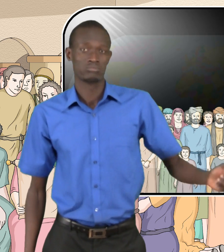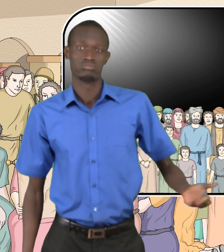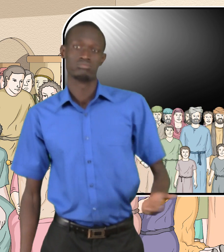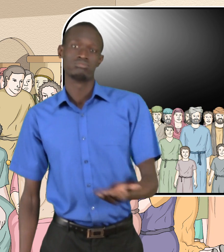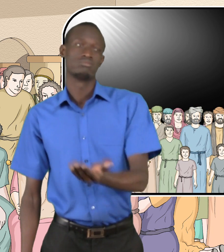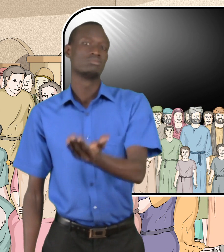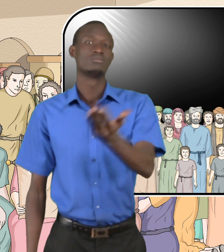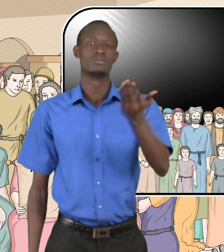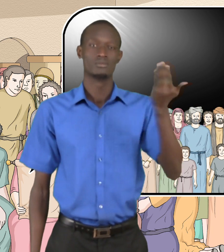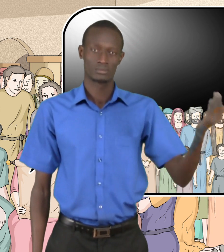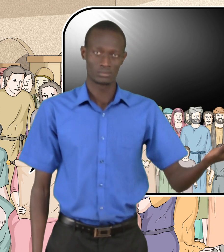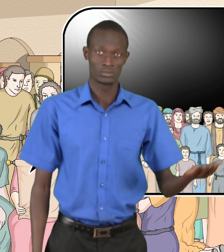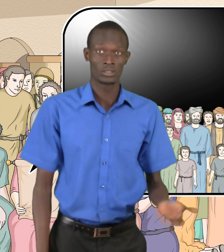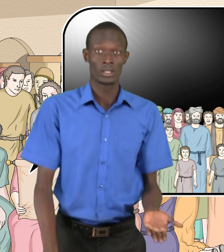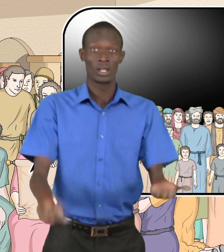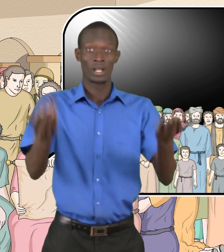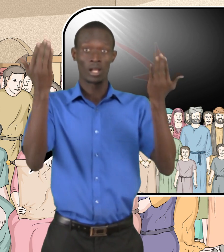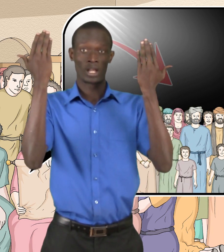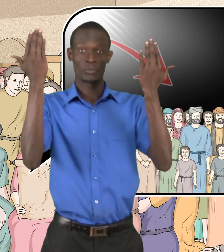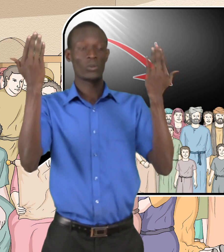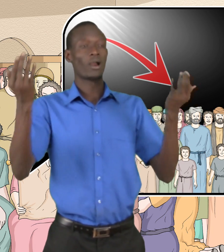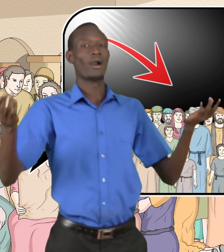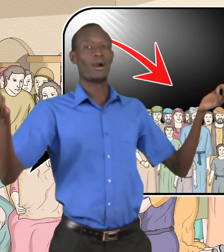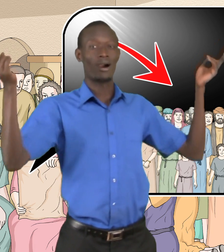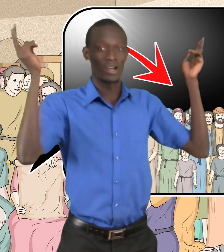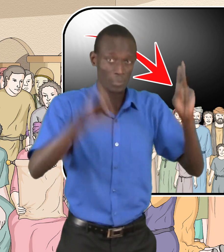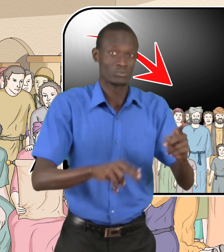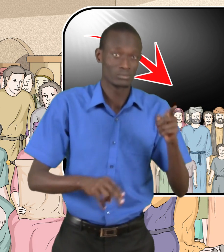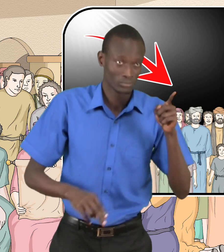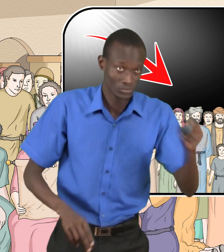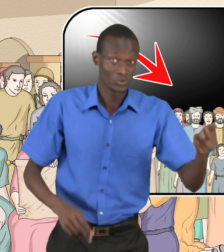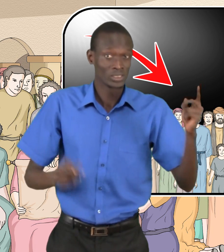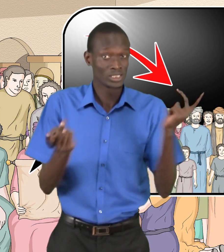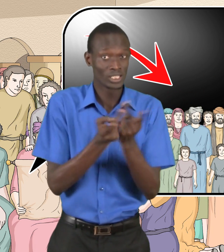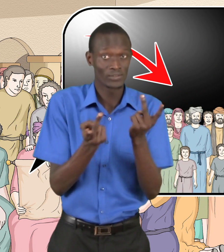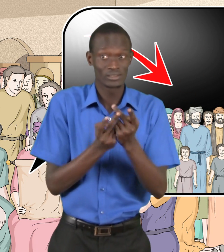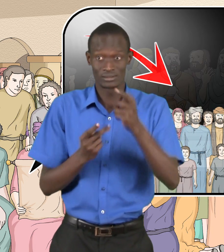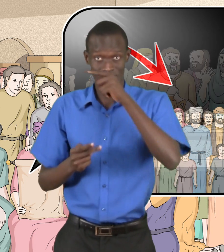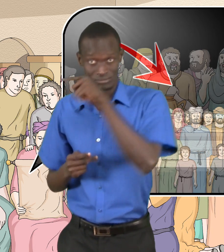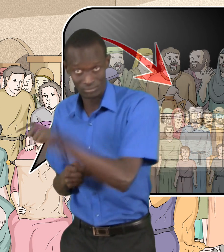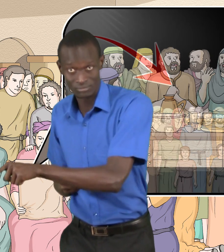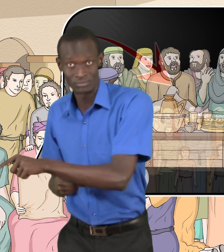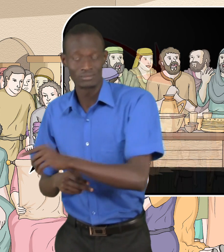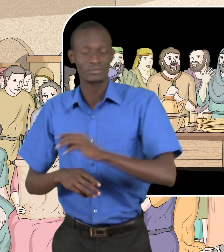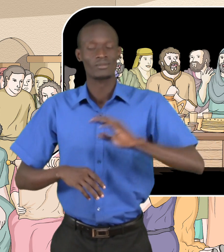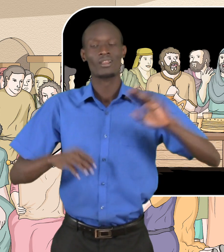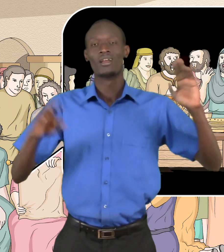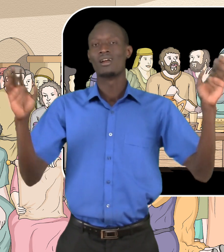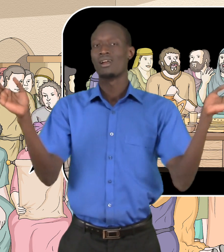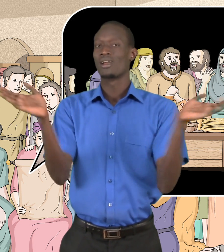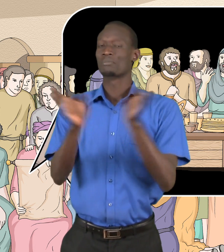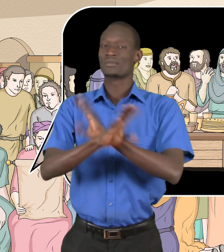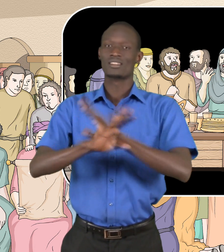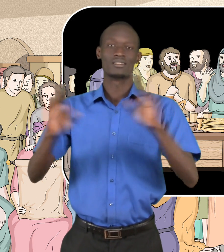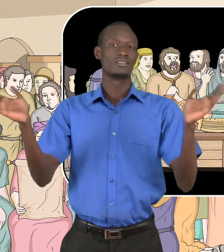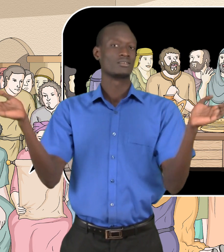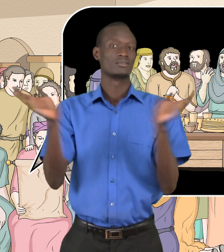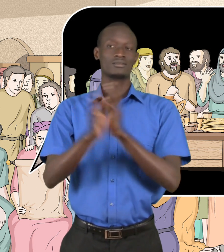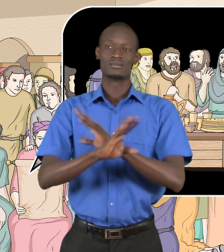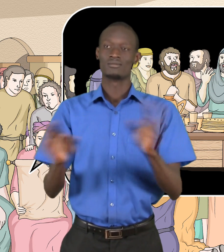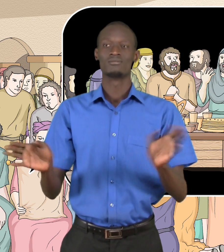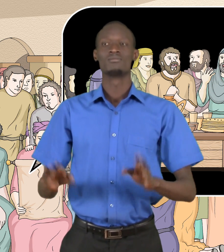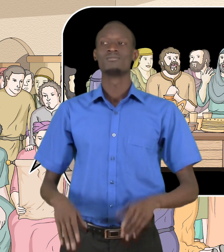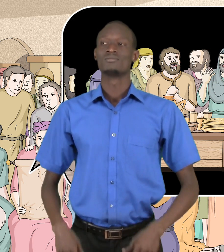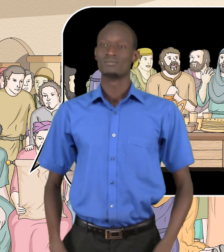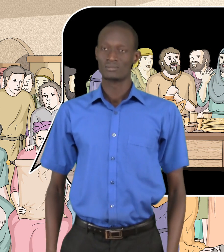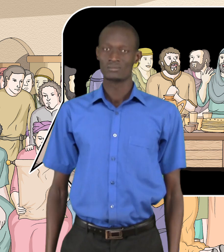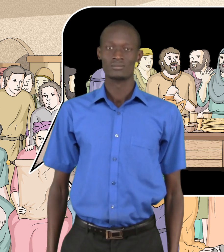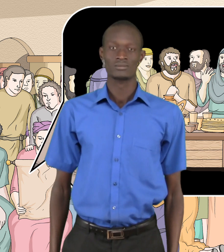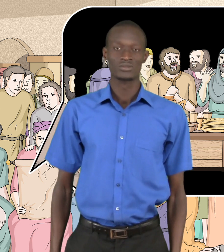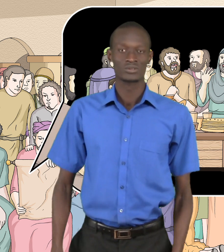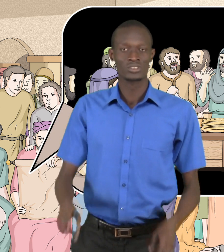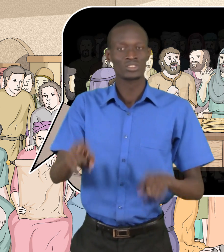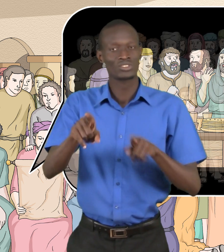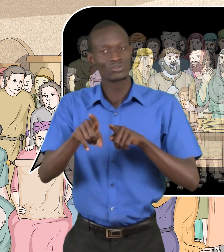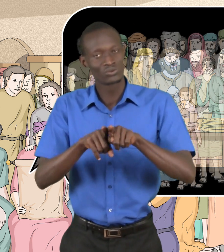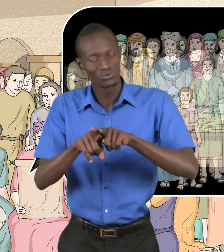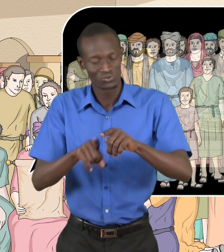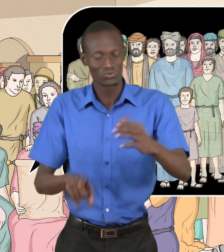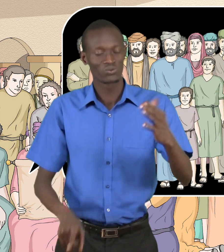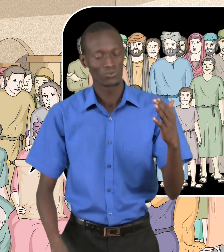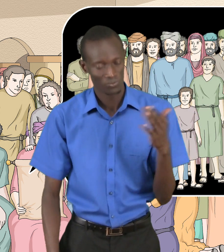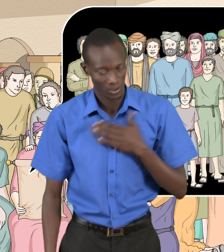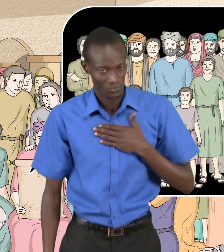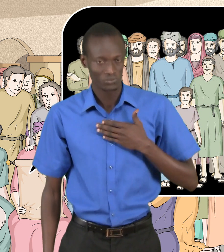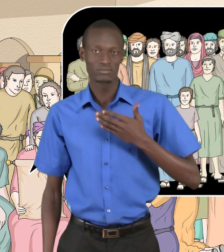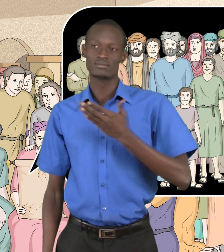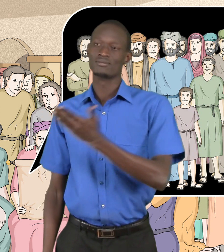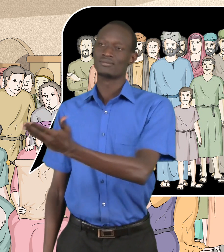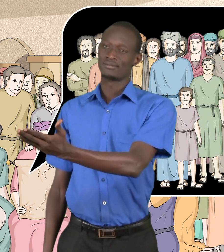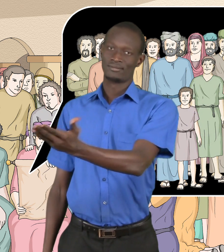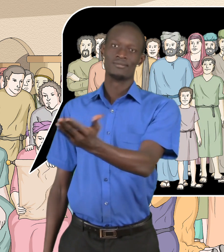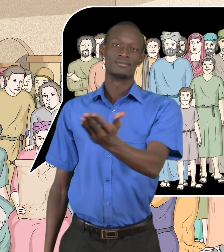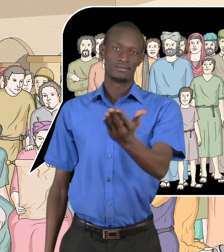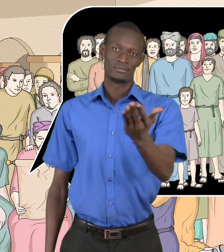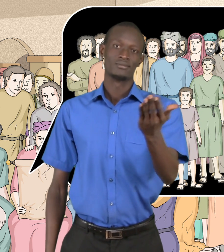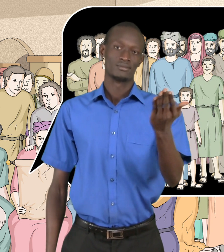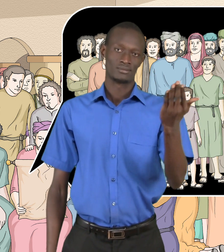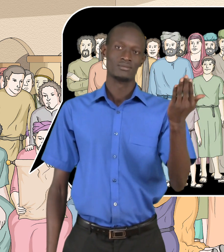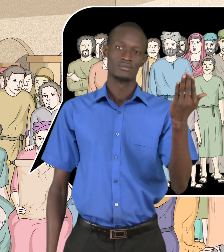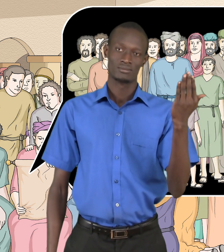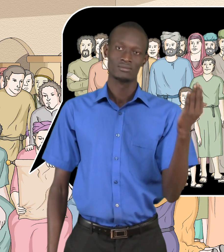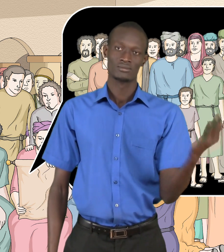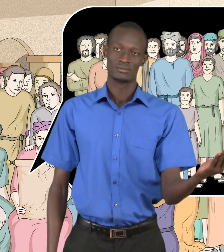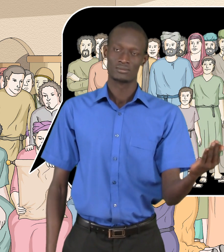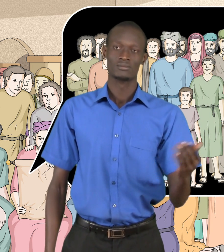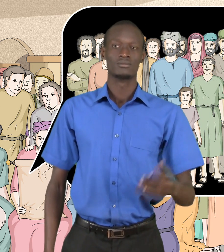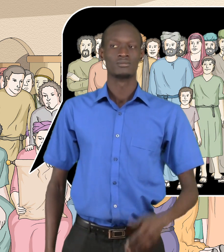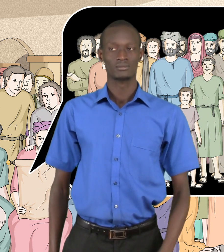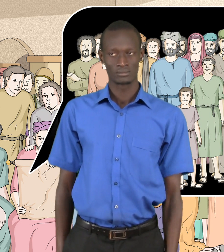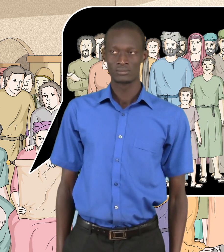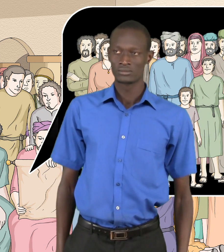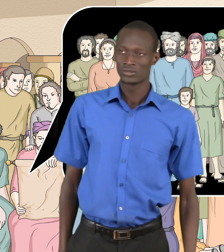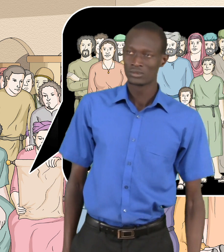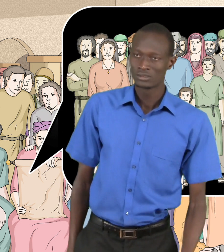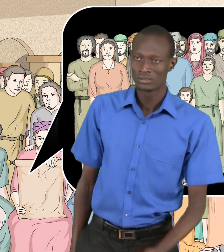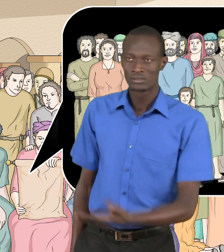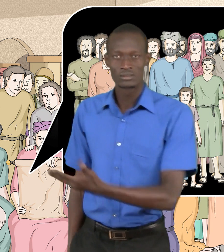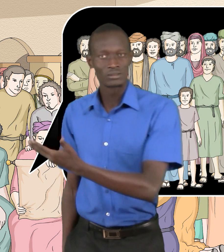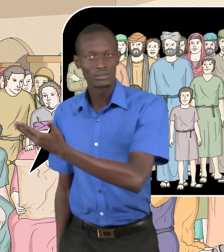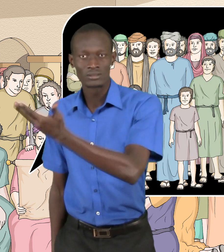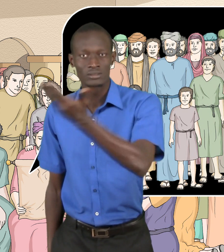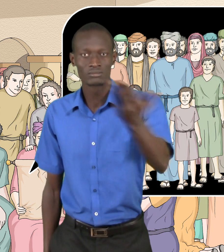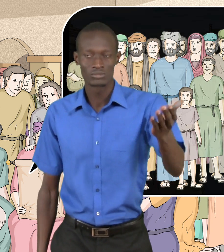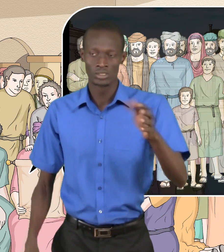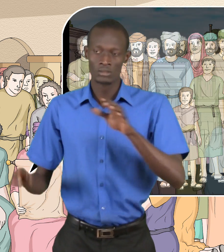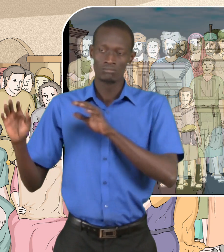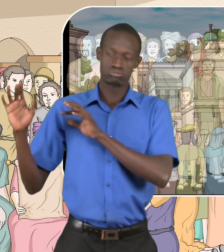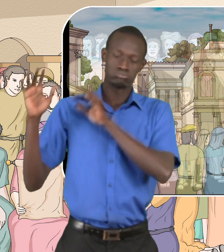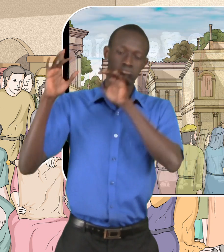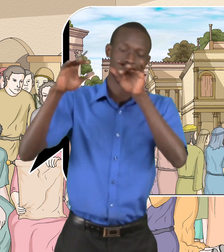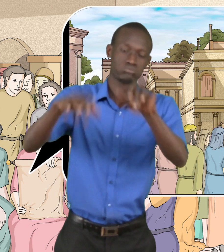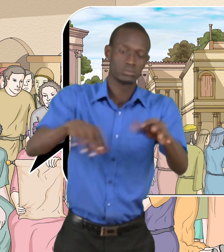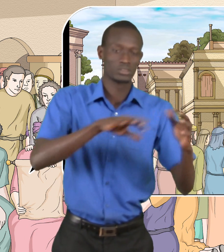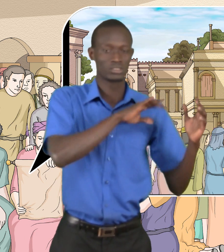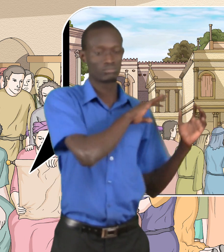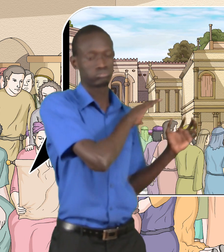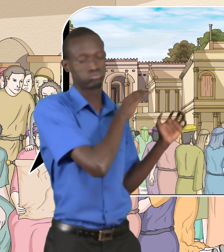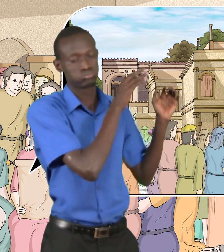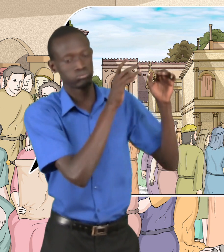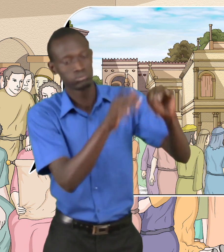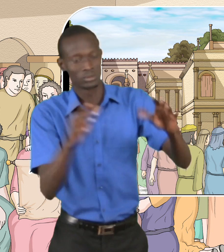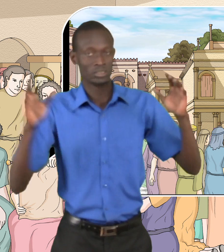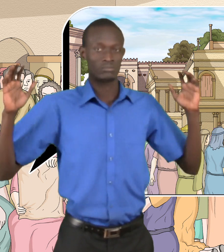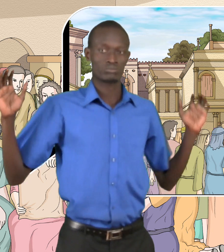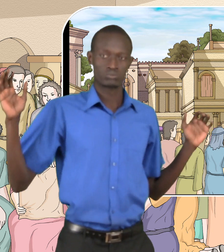So, my brothers, when you come together to eat, wait for one another.